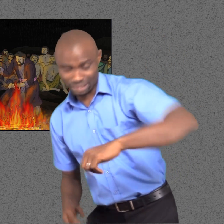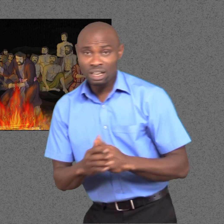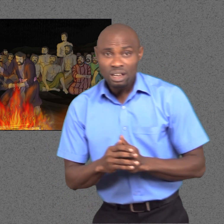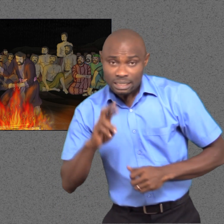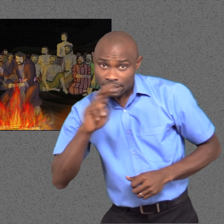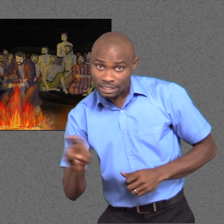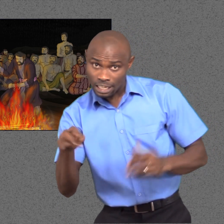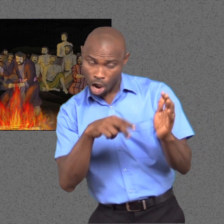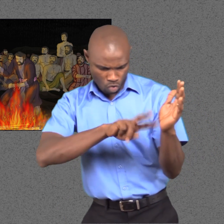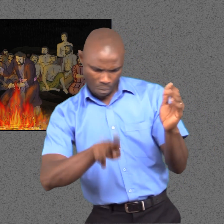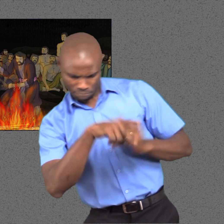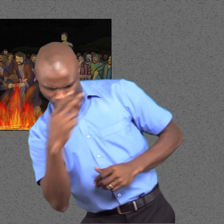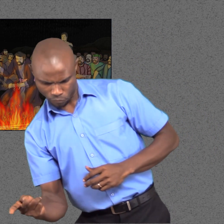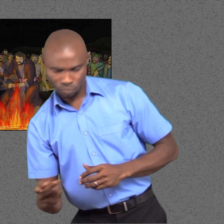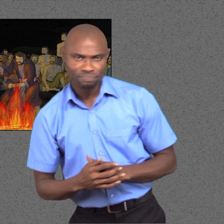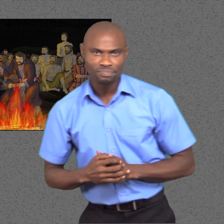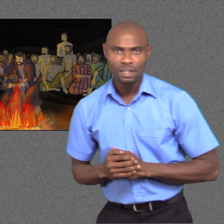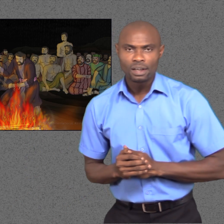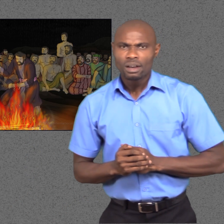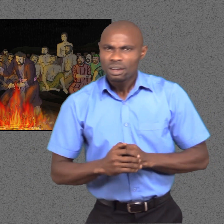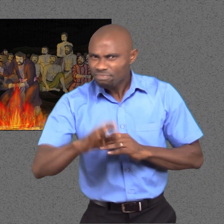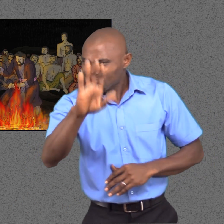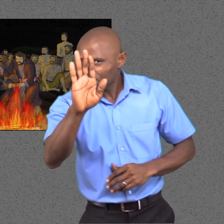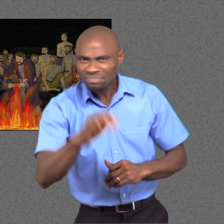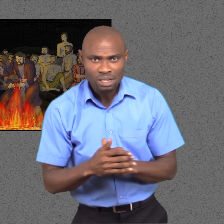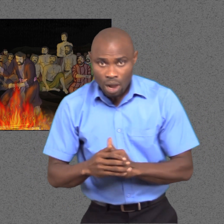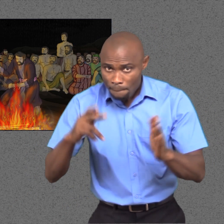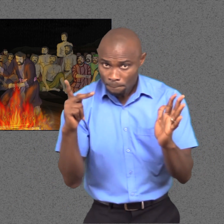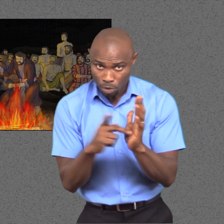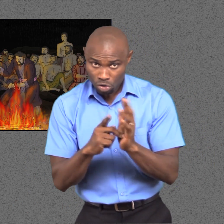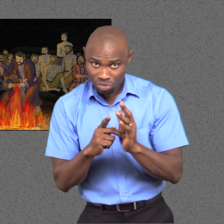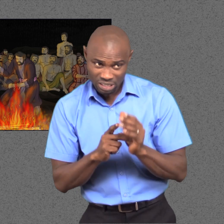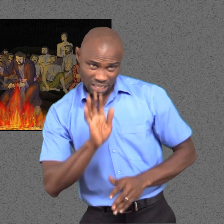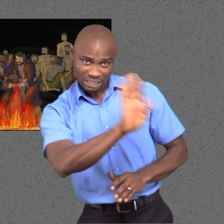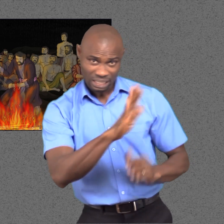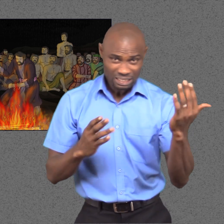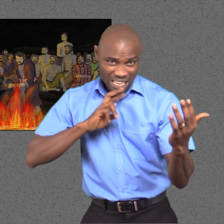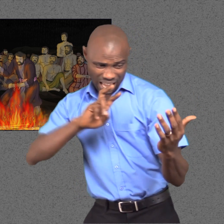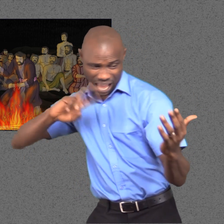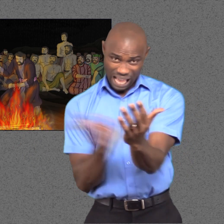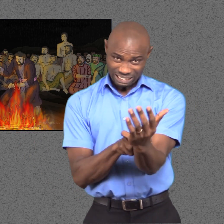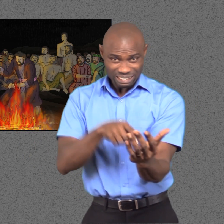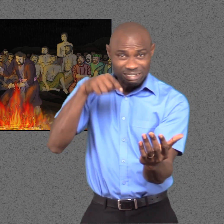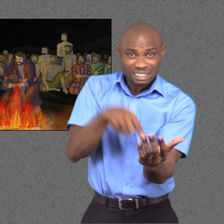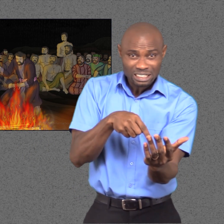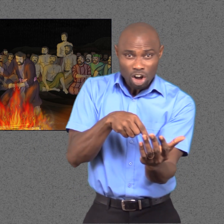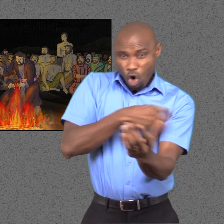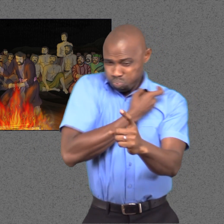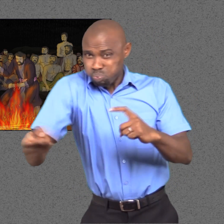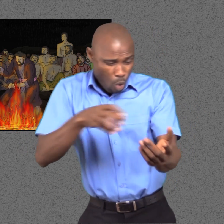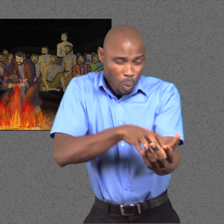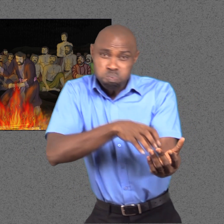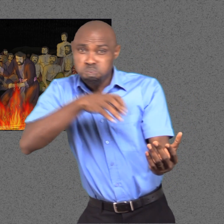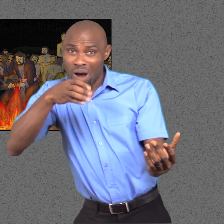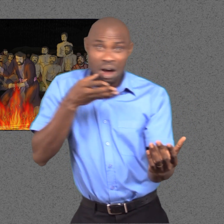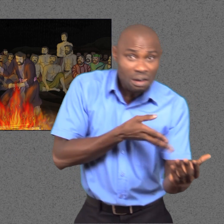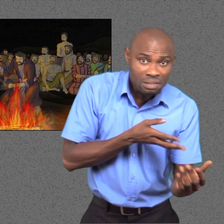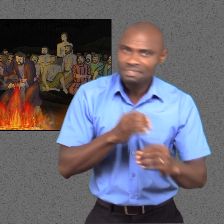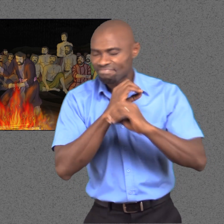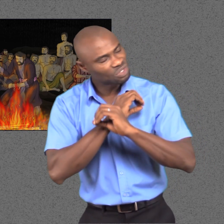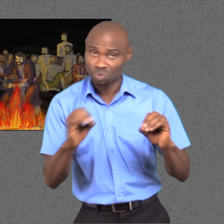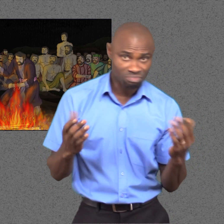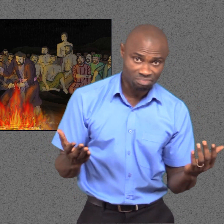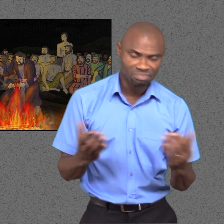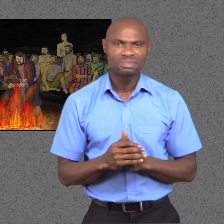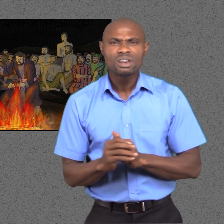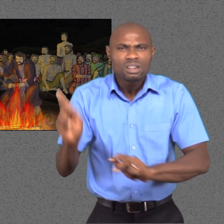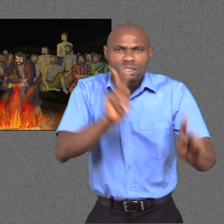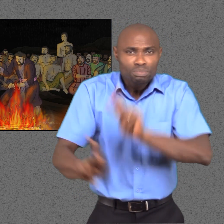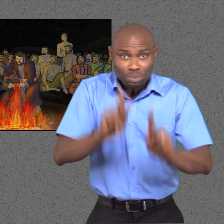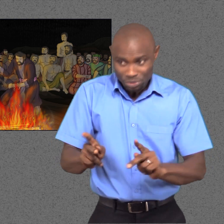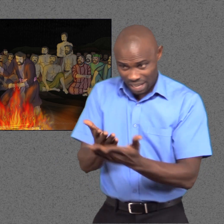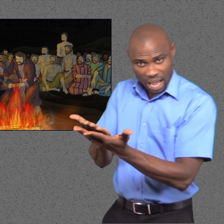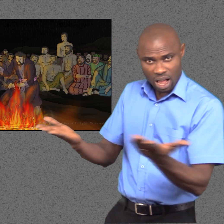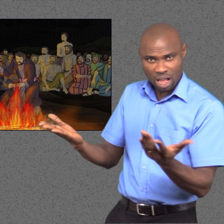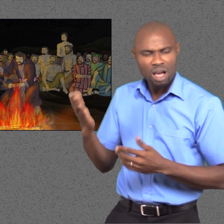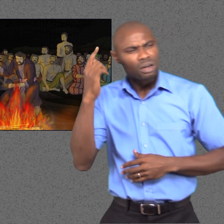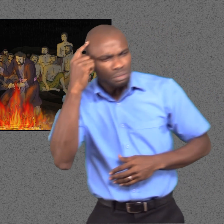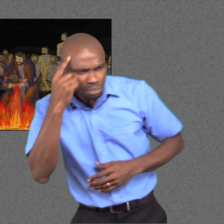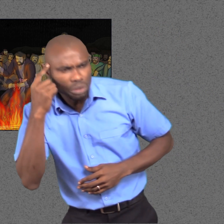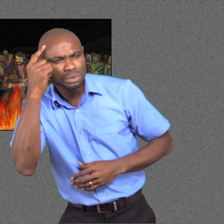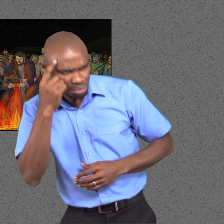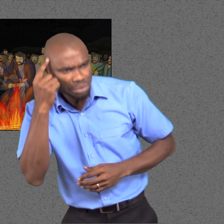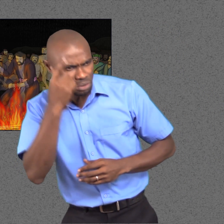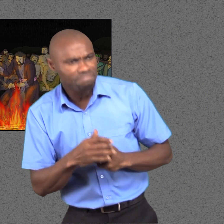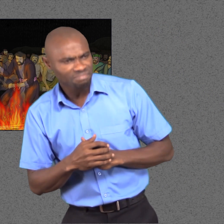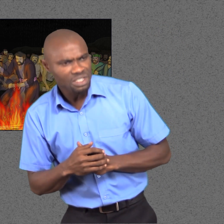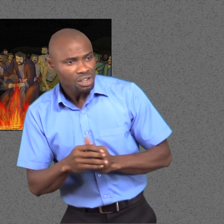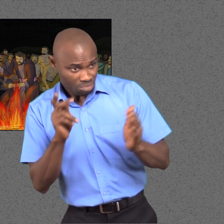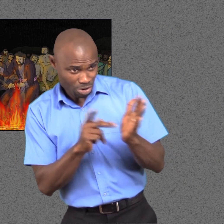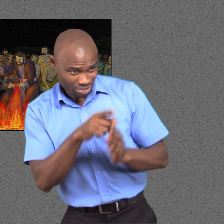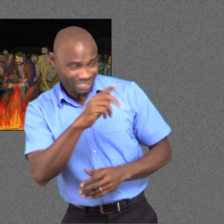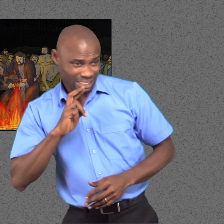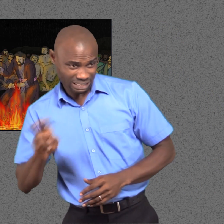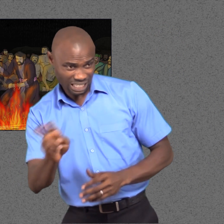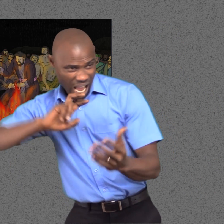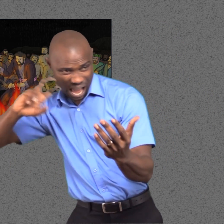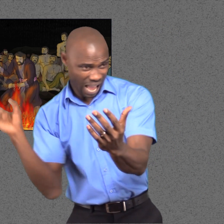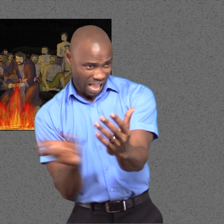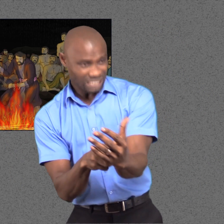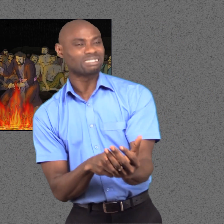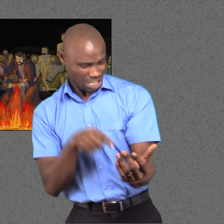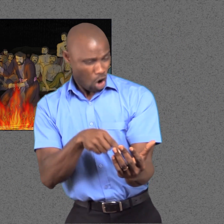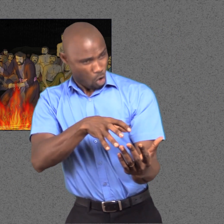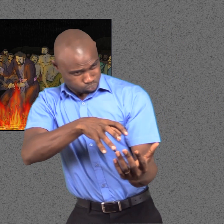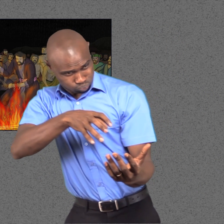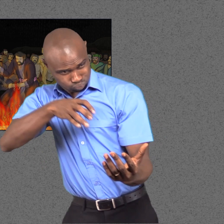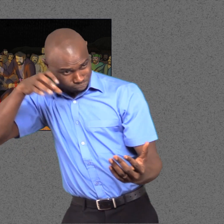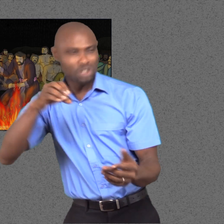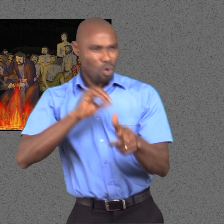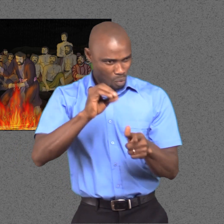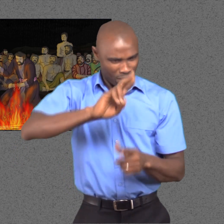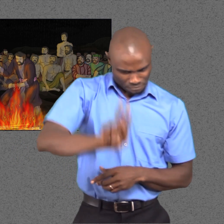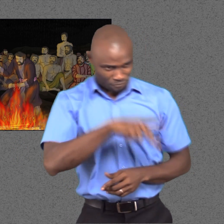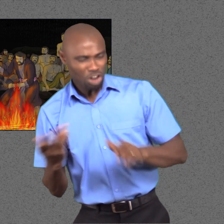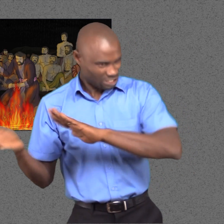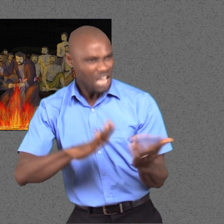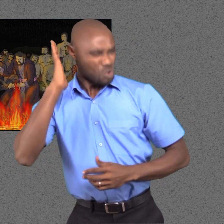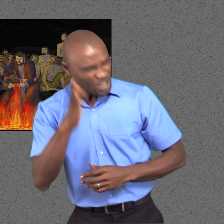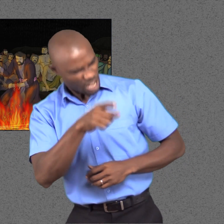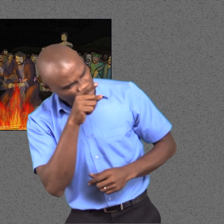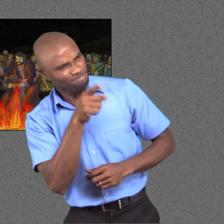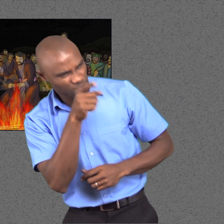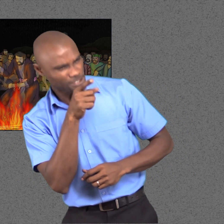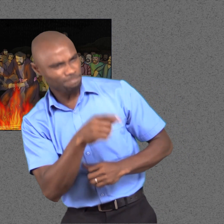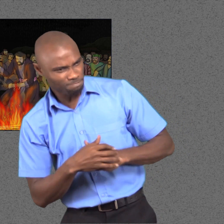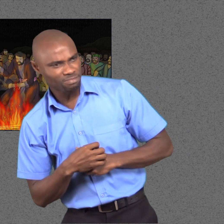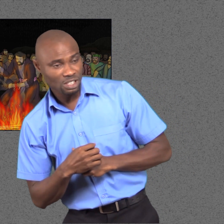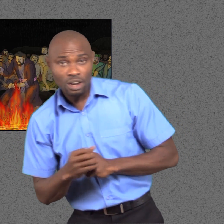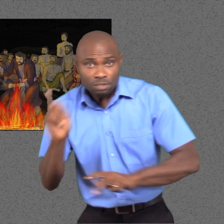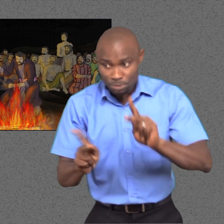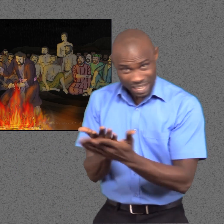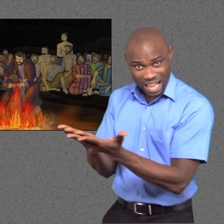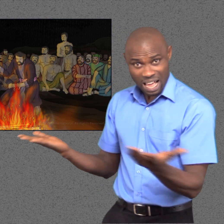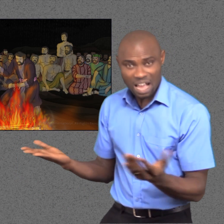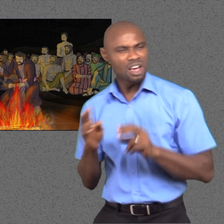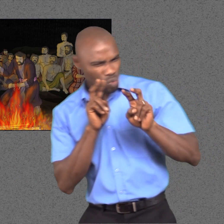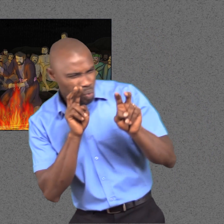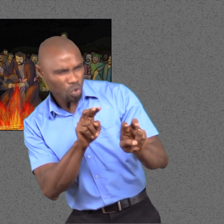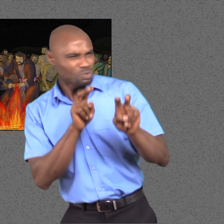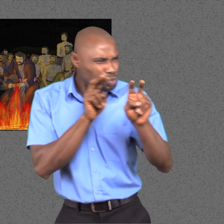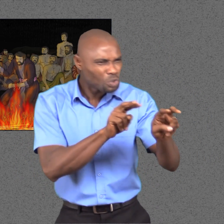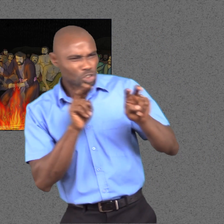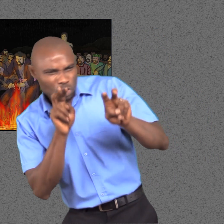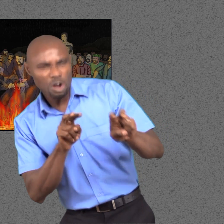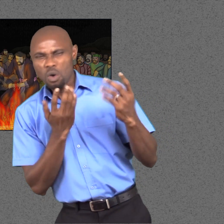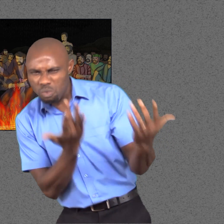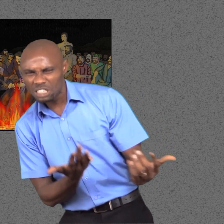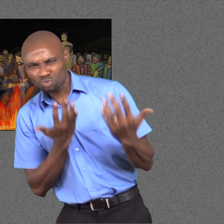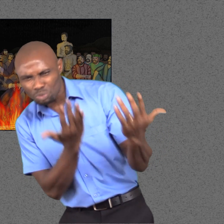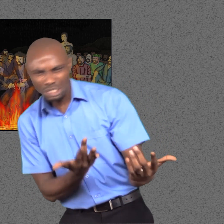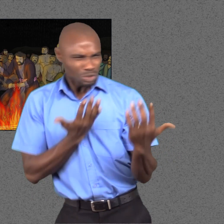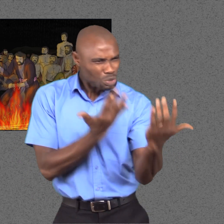The islanders were expecting him to swell up or suddenly drop dead.